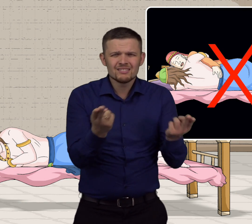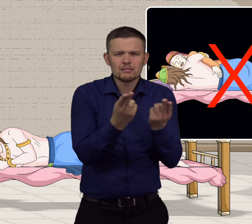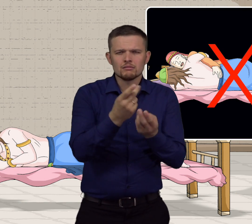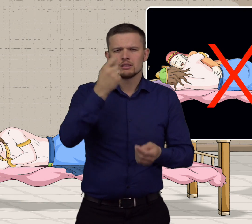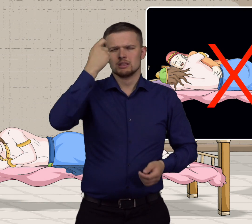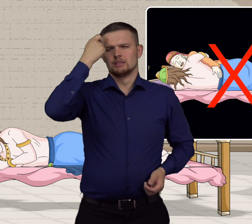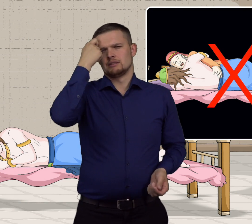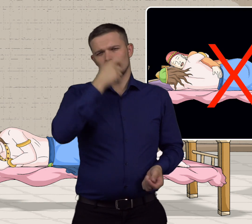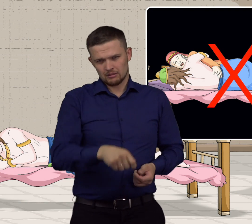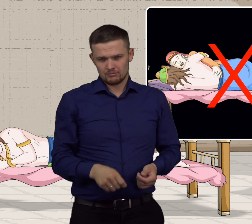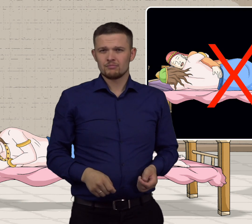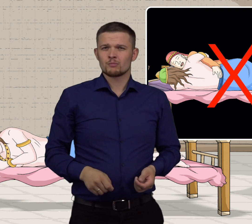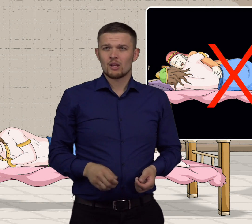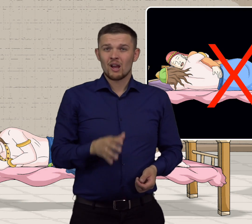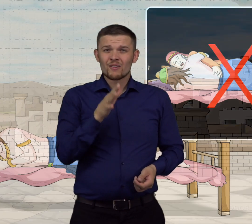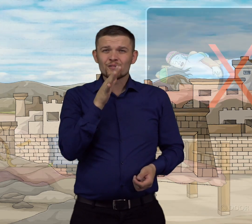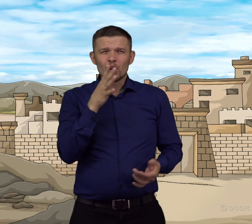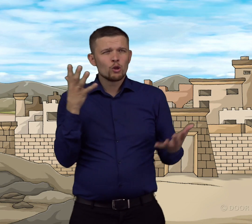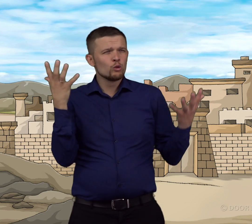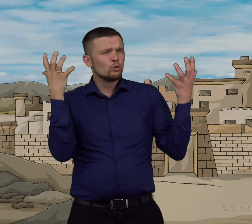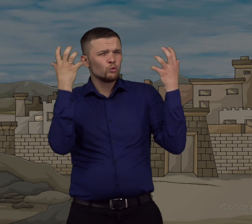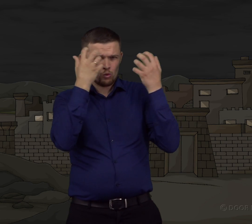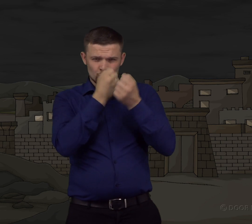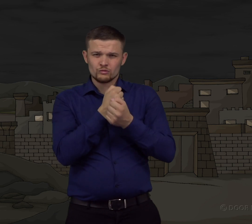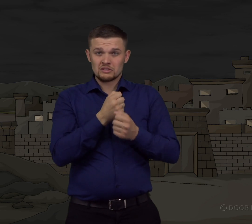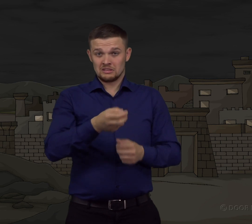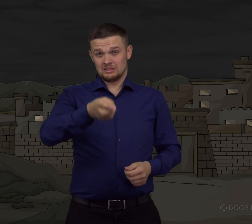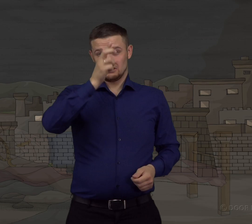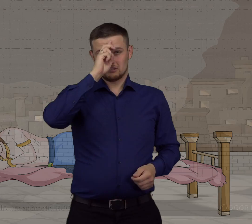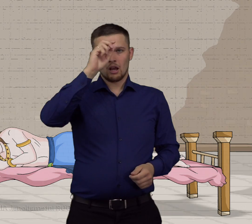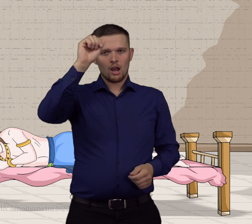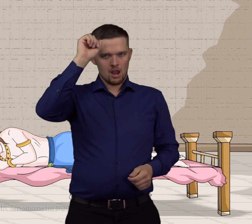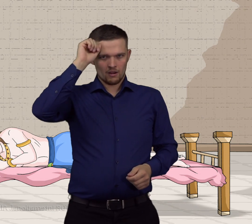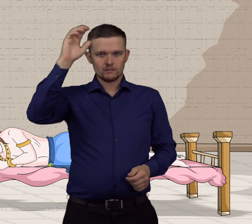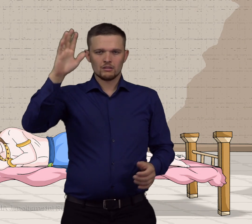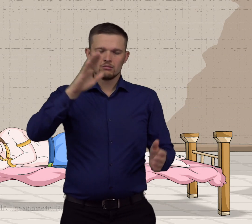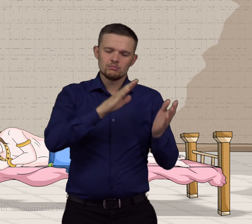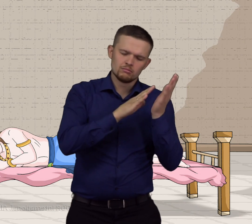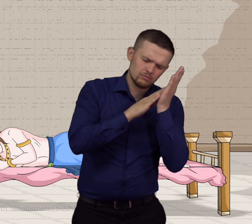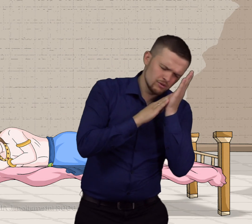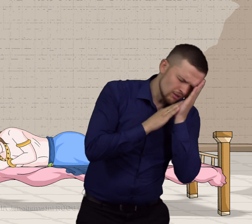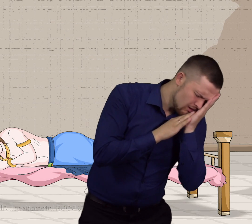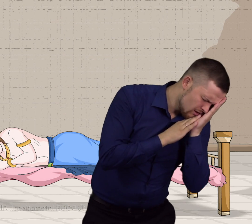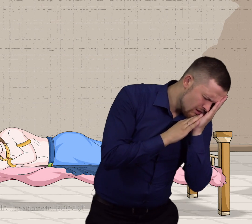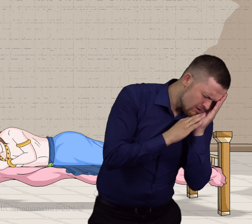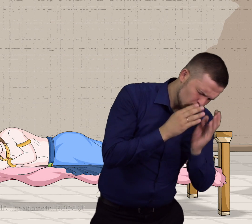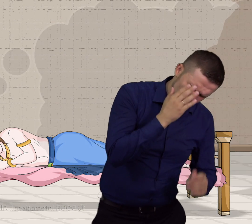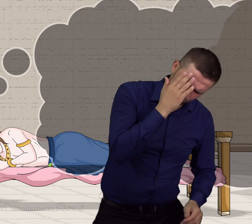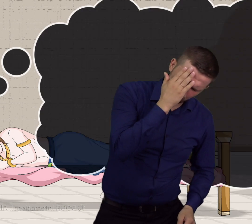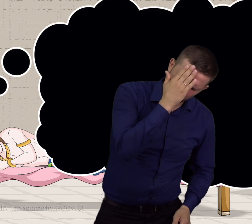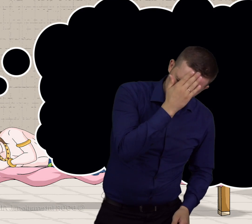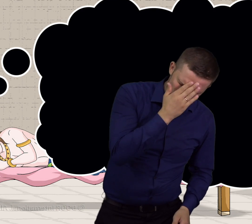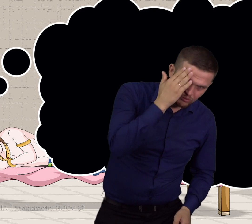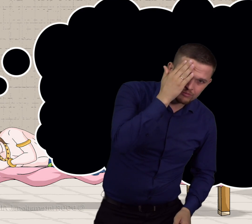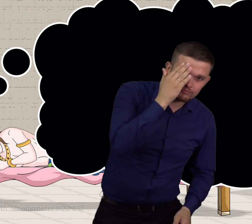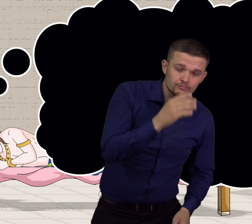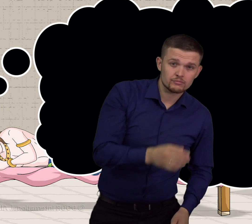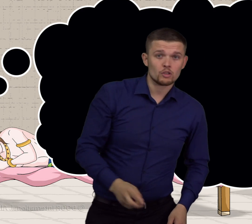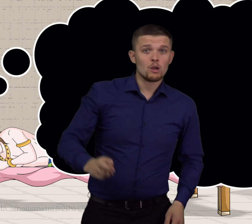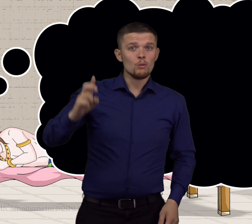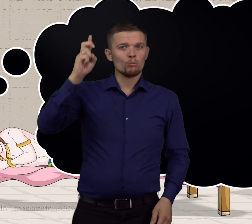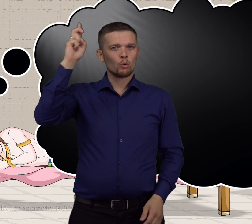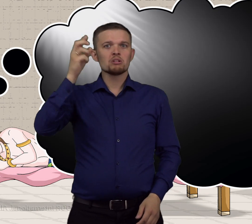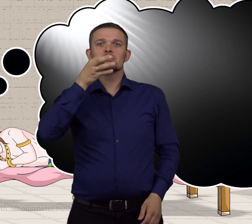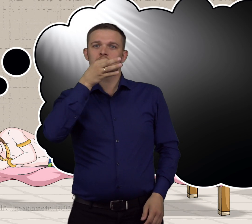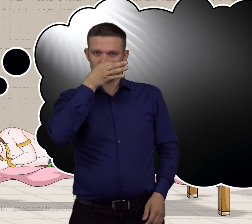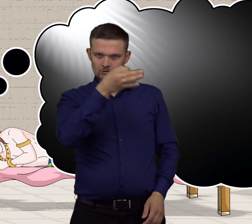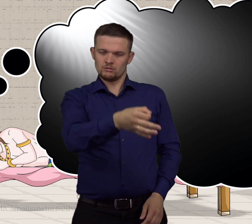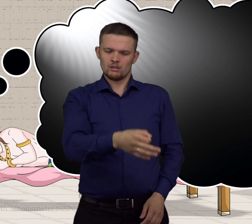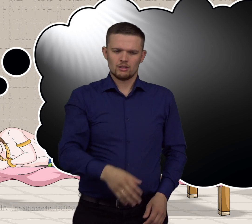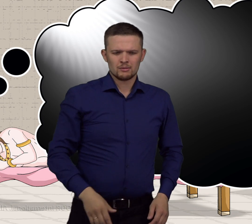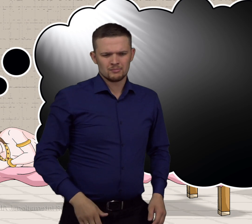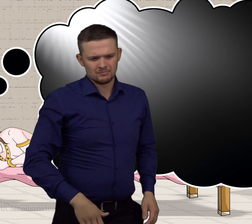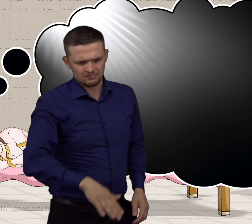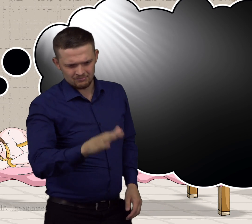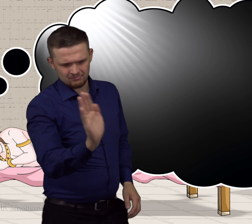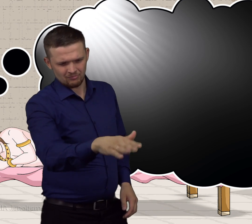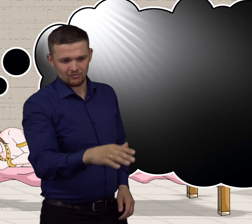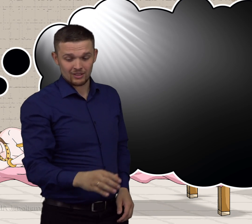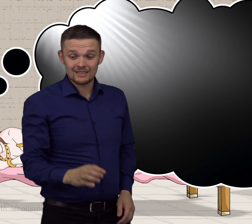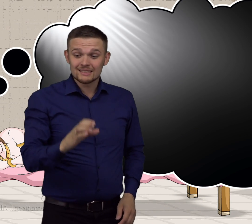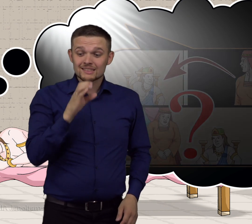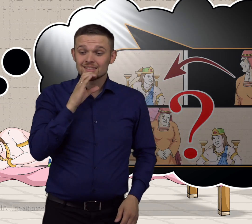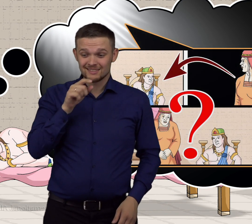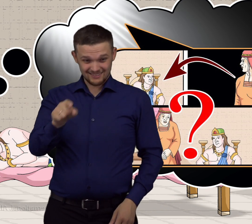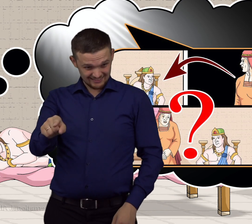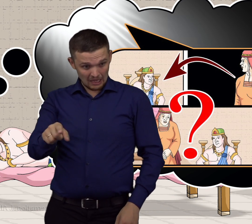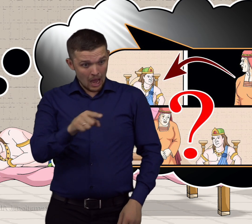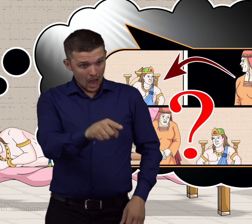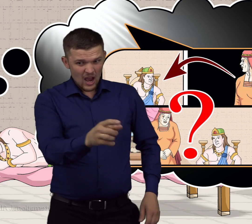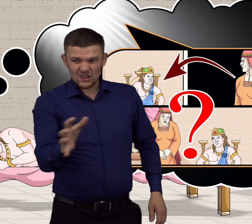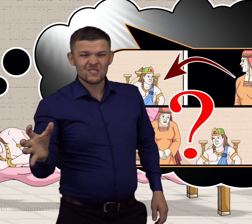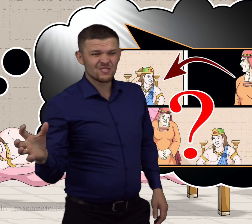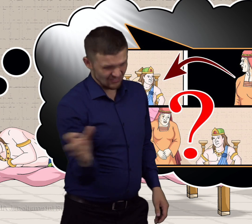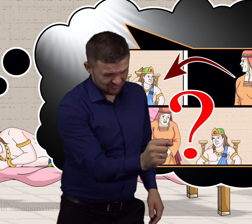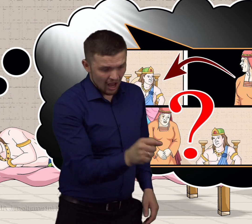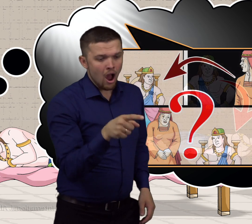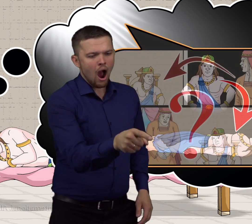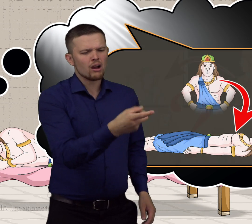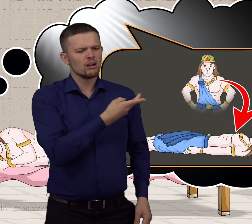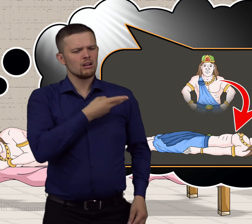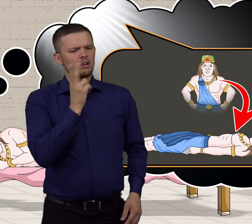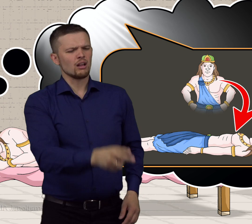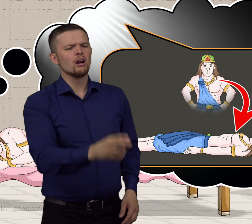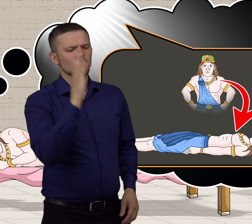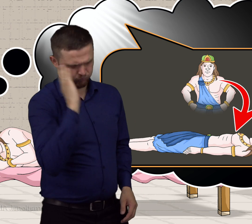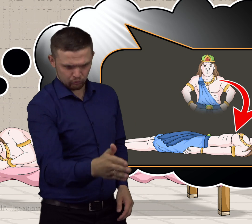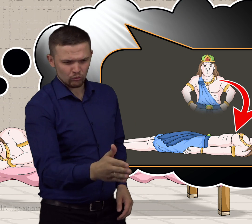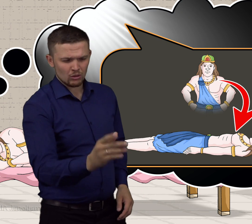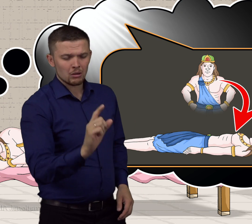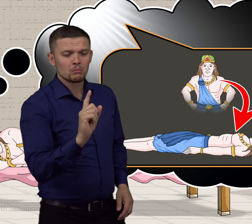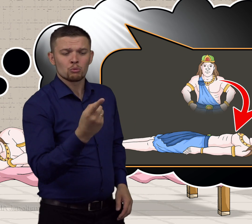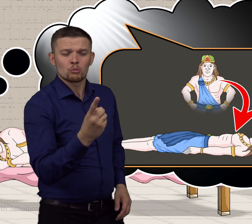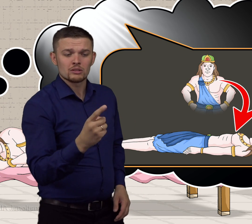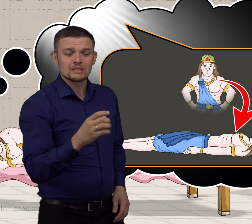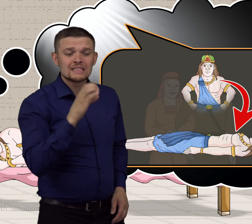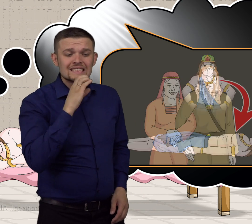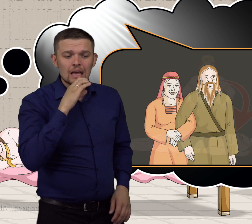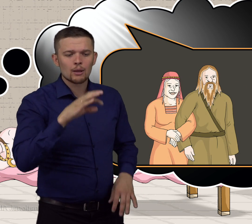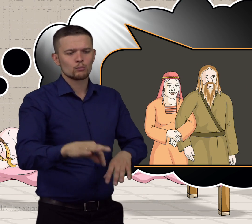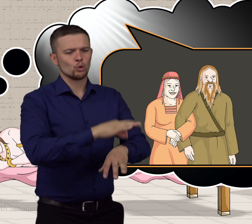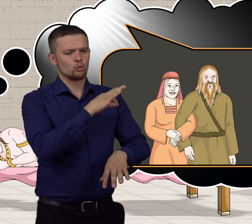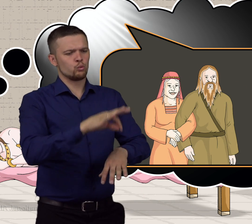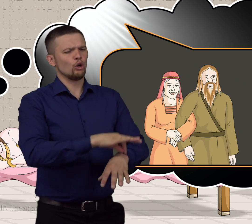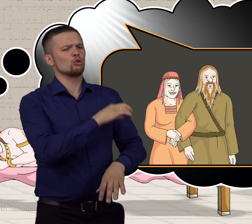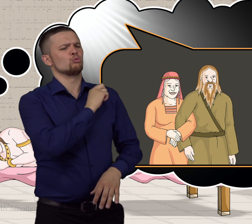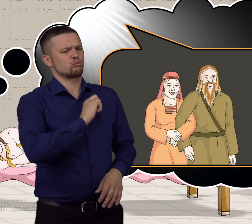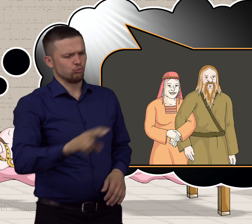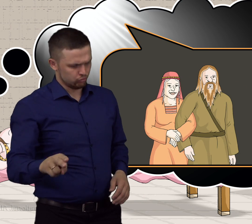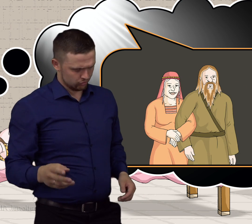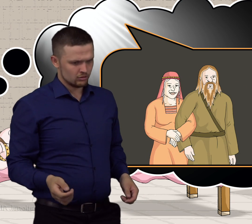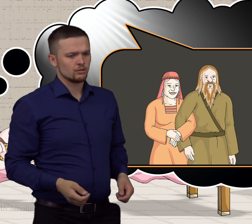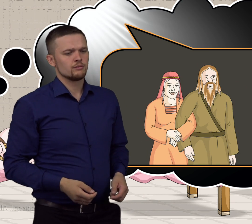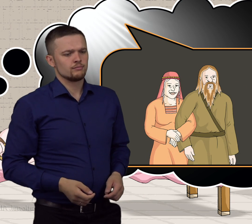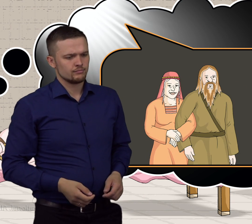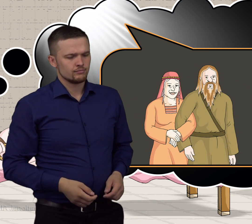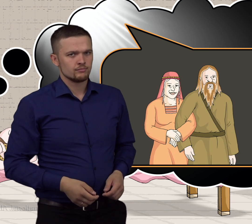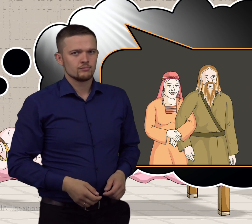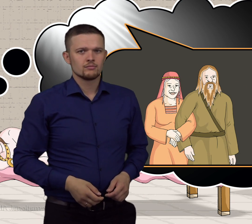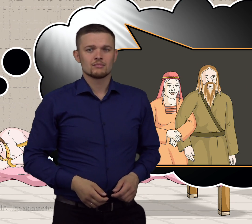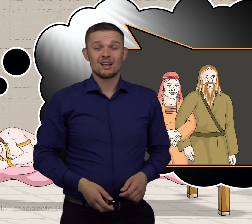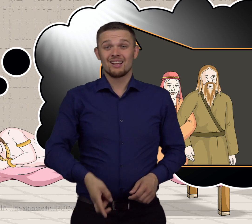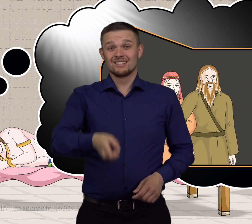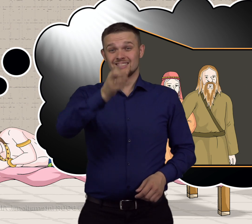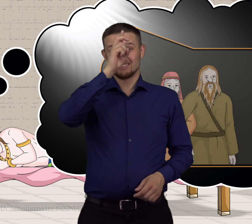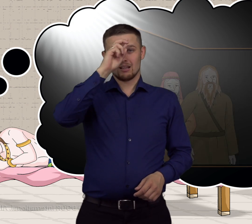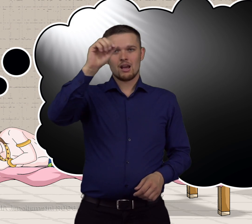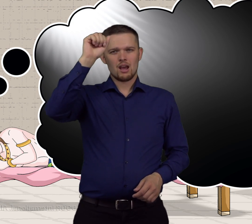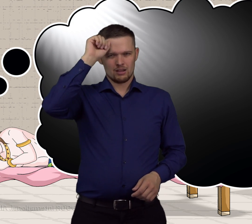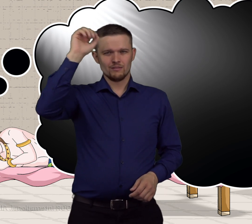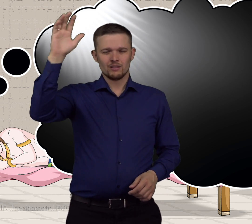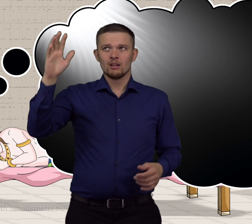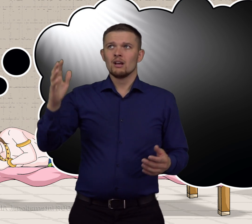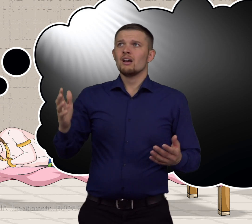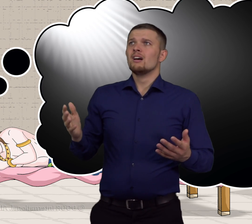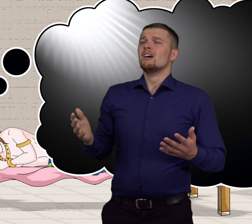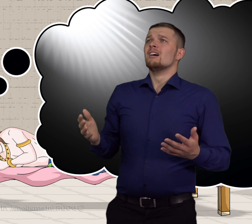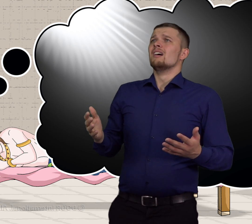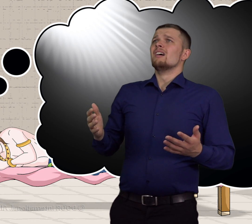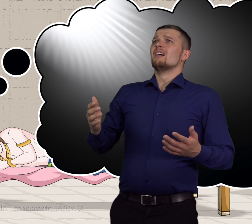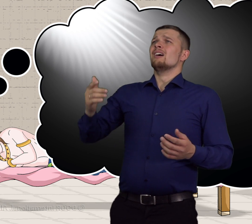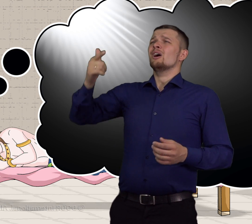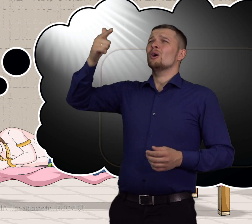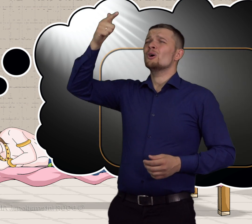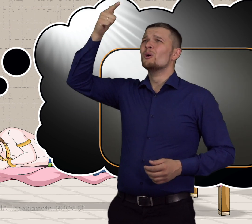One night, however, God came to Abimelech in a dream and told him, “You are as good as dead because of the woman you have taken, for she is a married woman.”